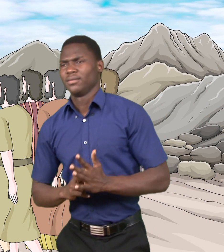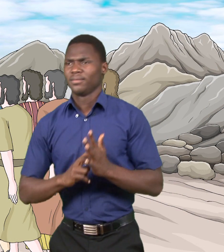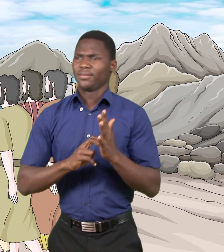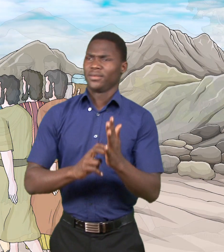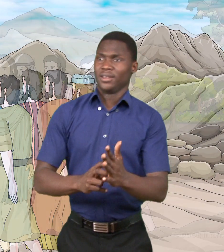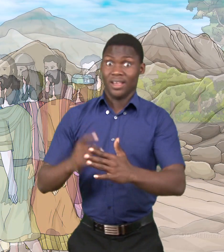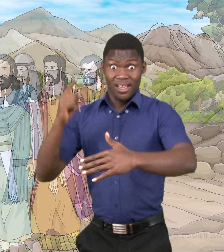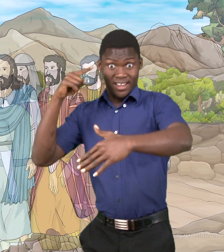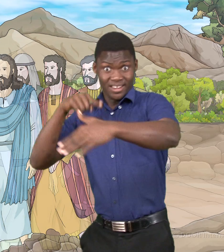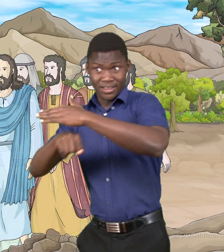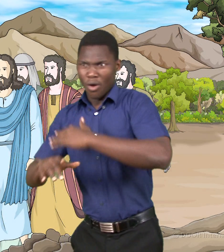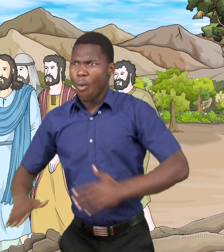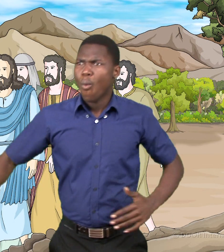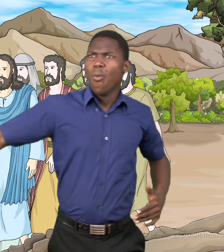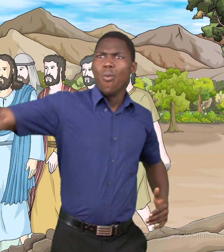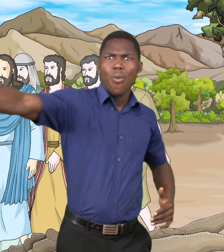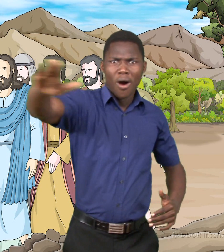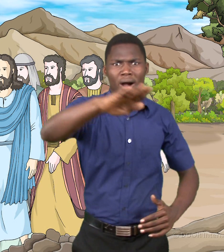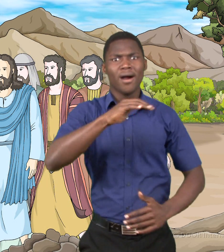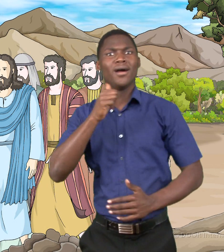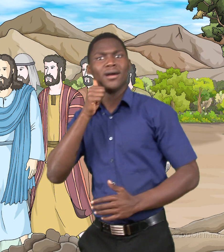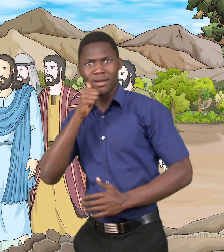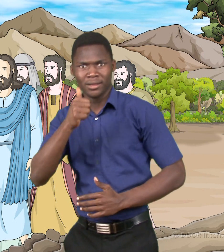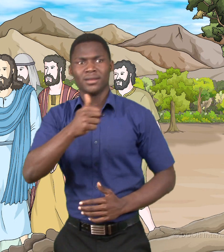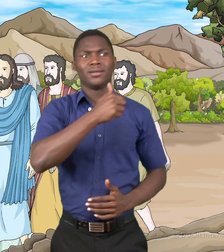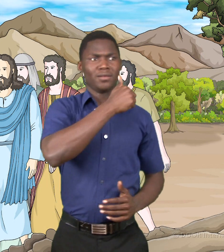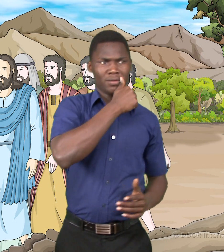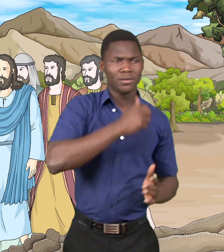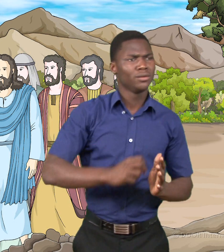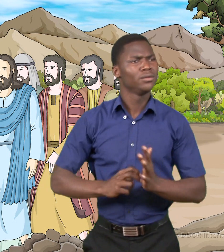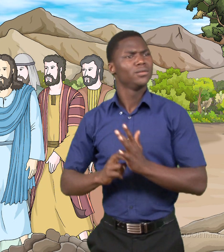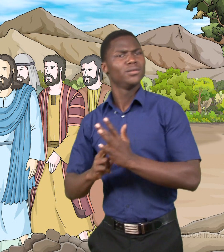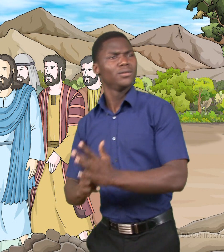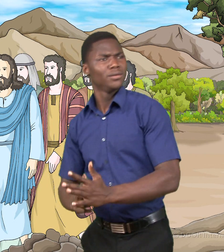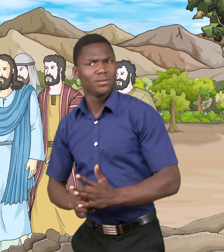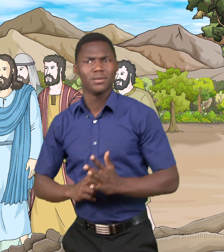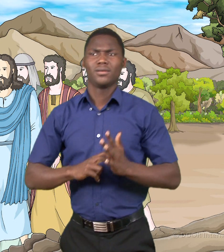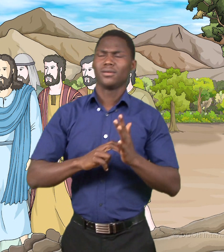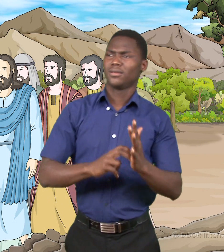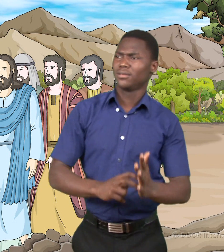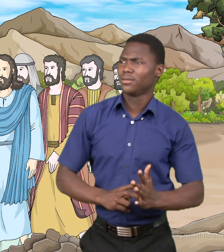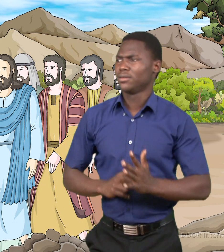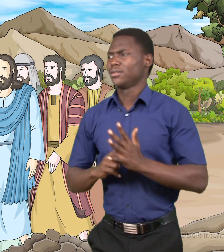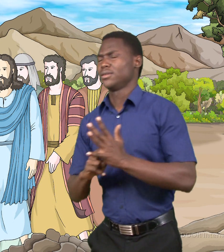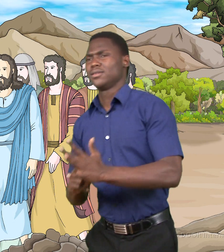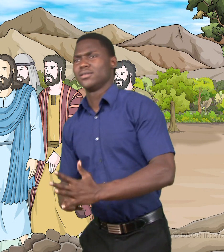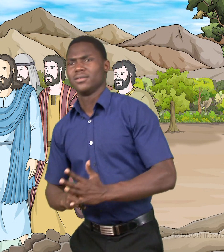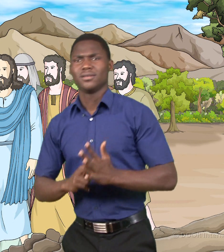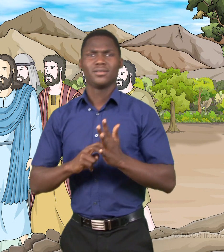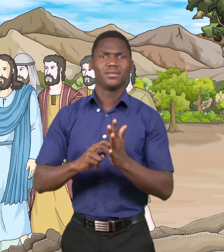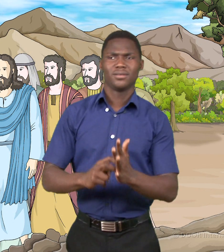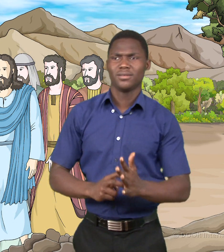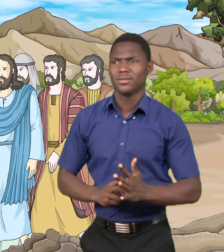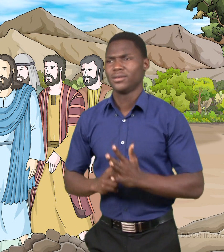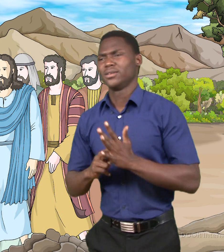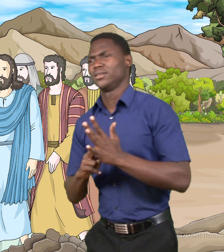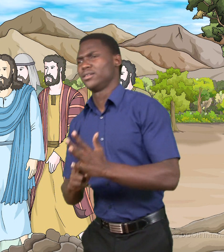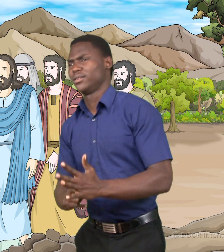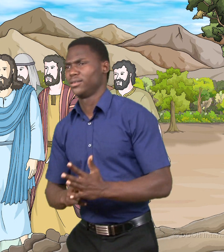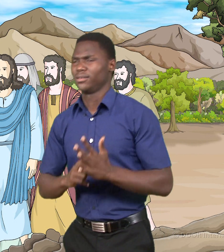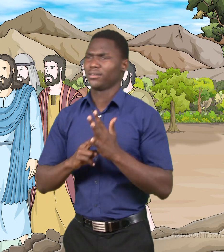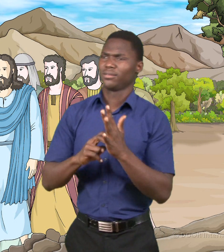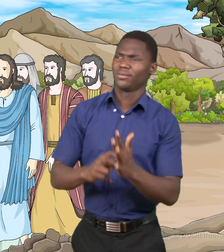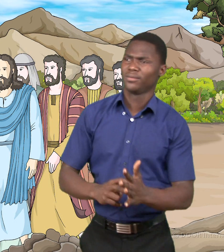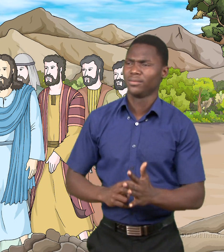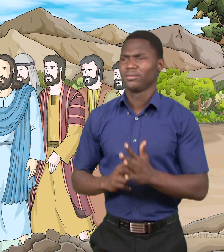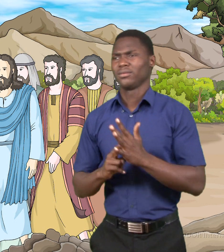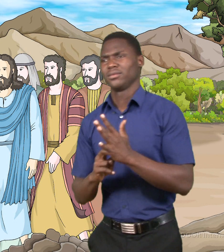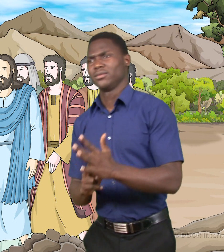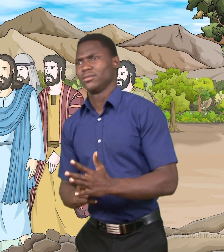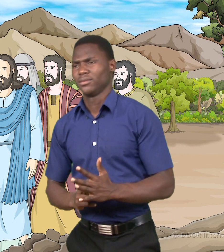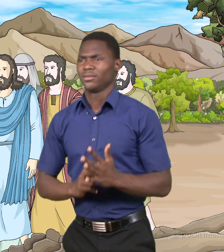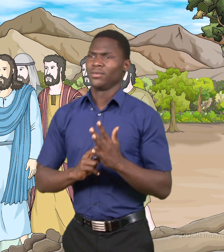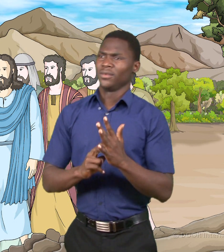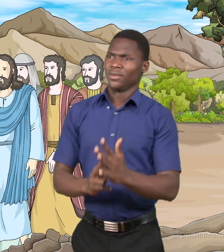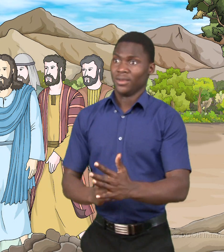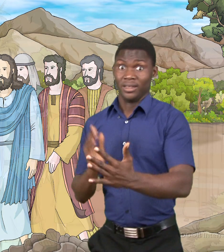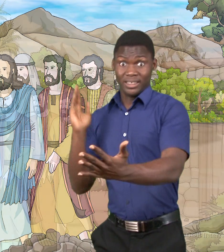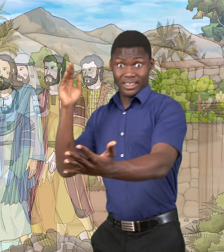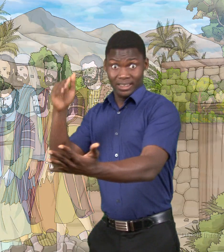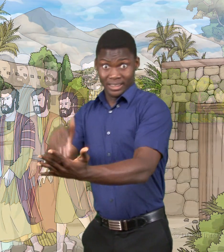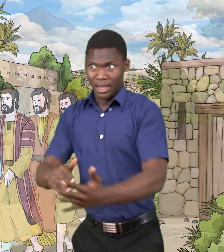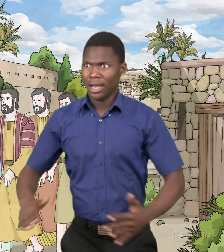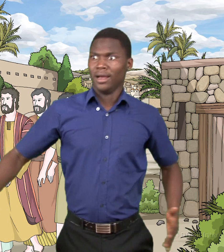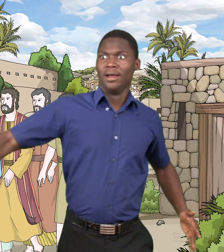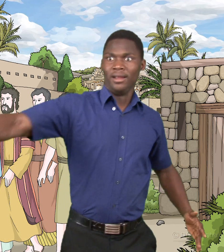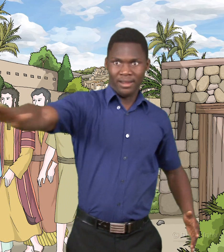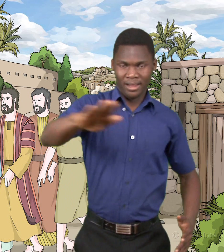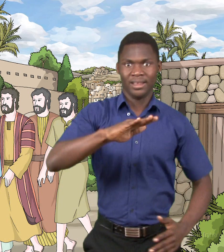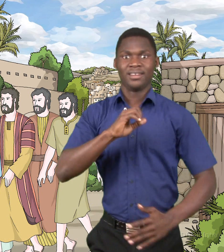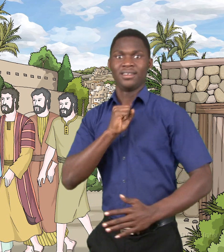Now He had to pass through Samaria.